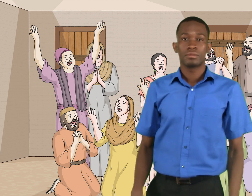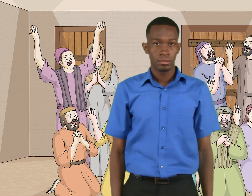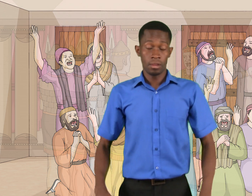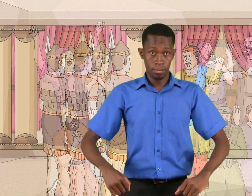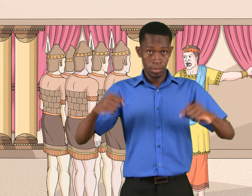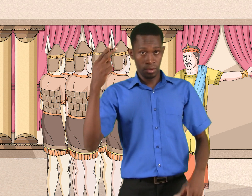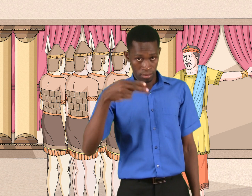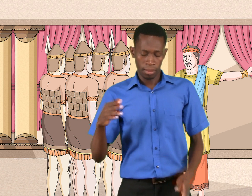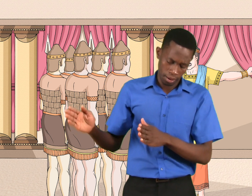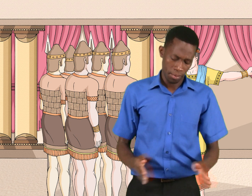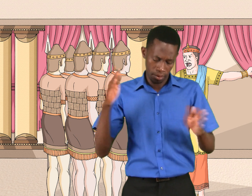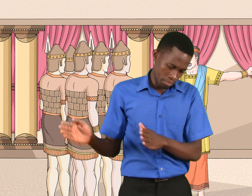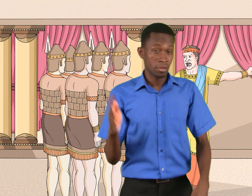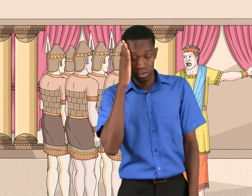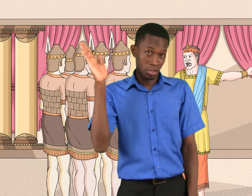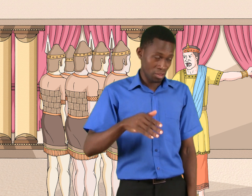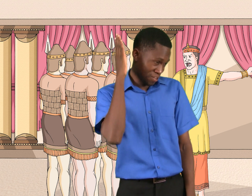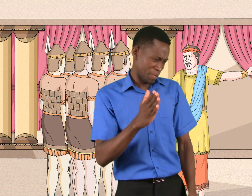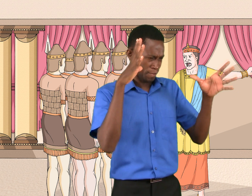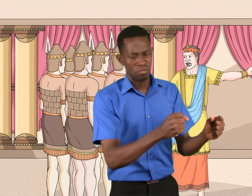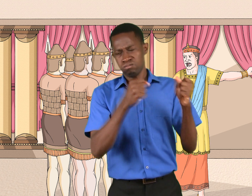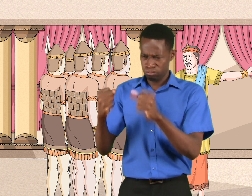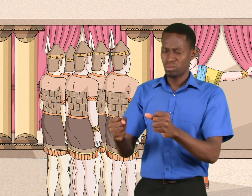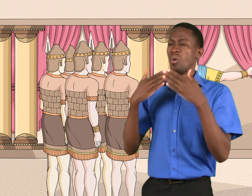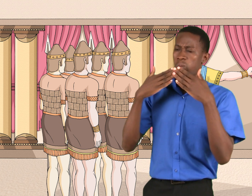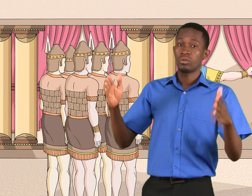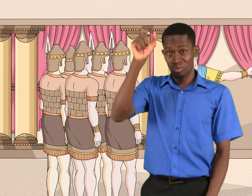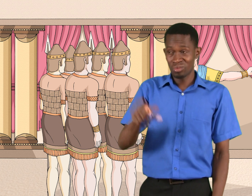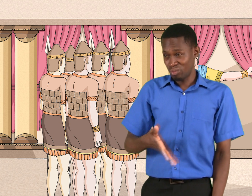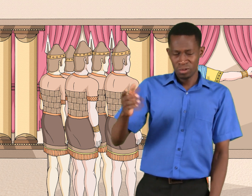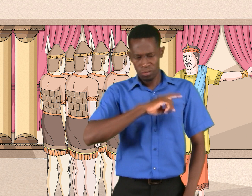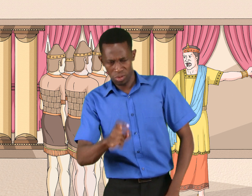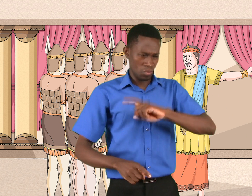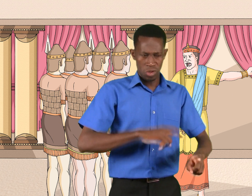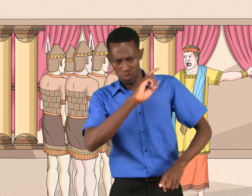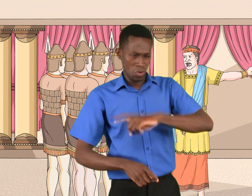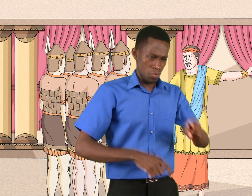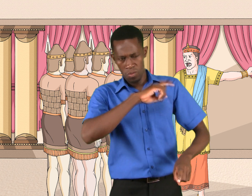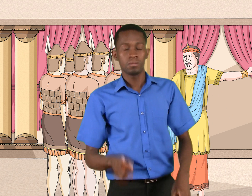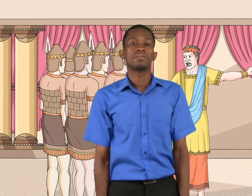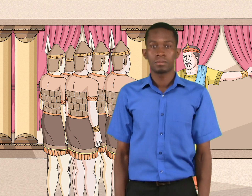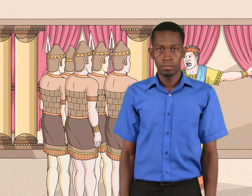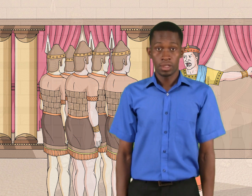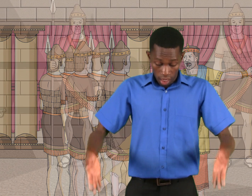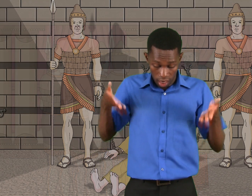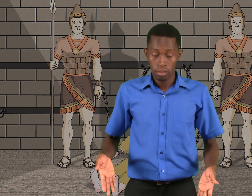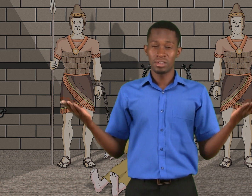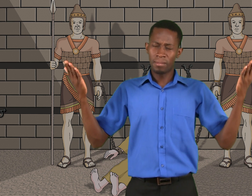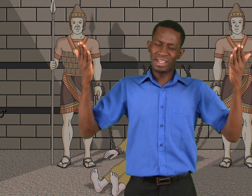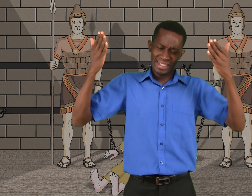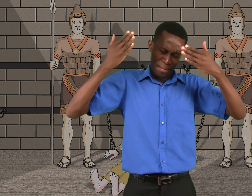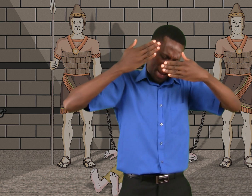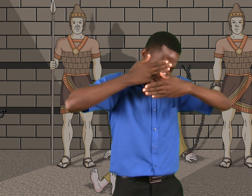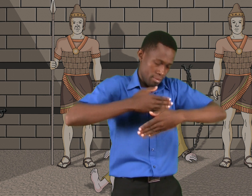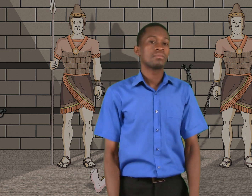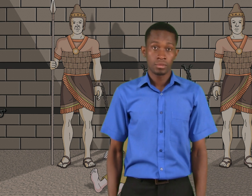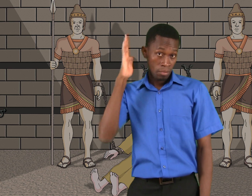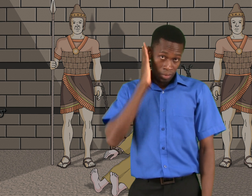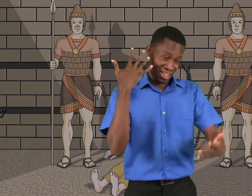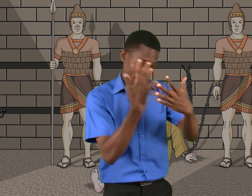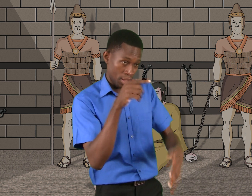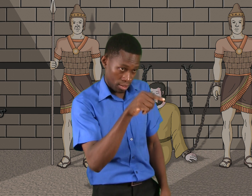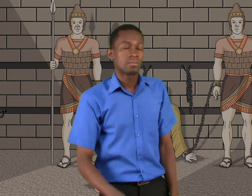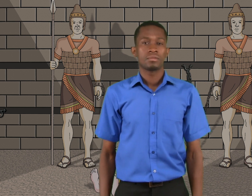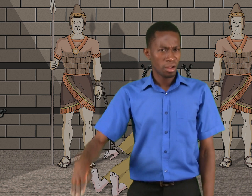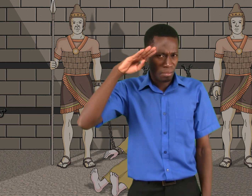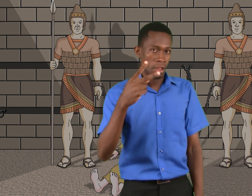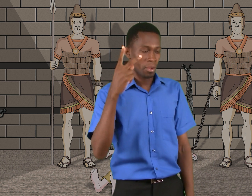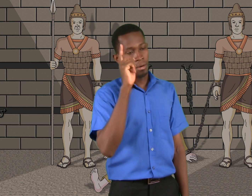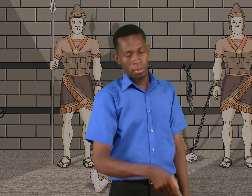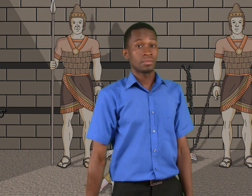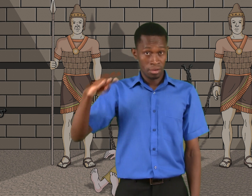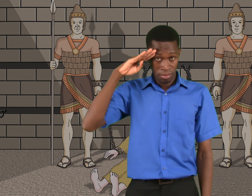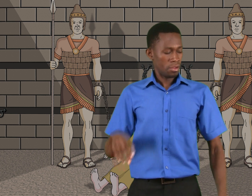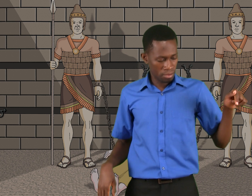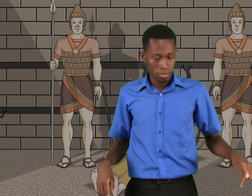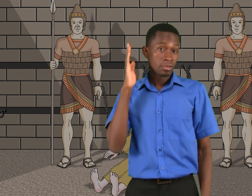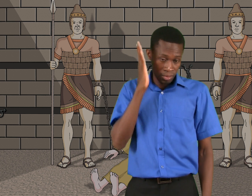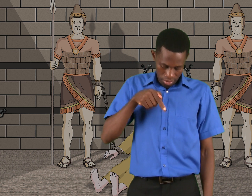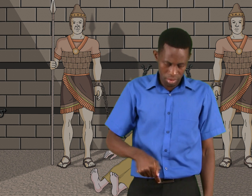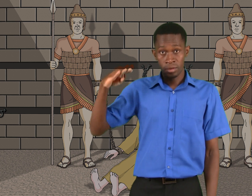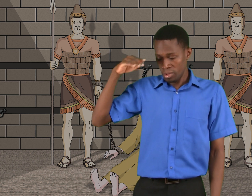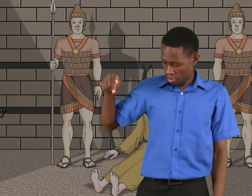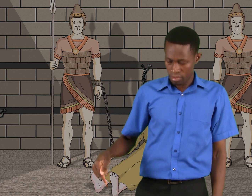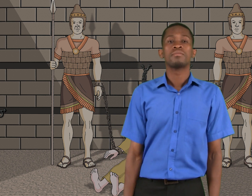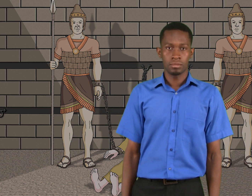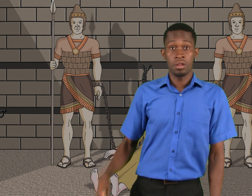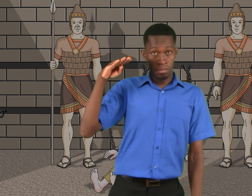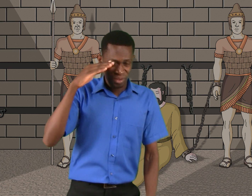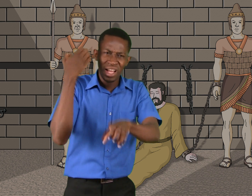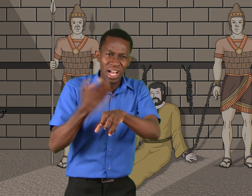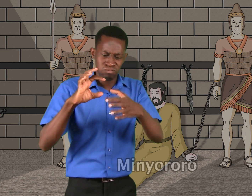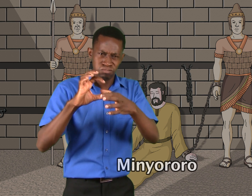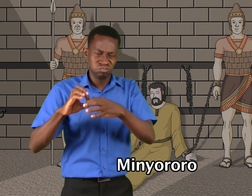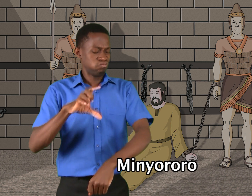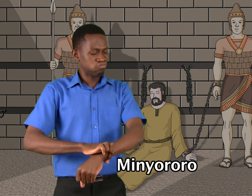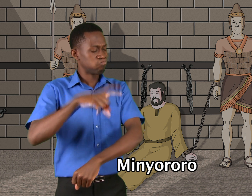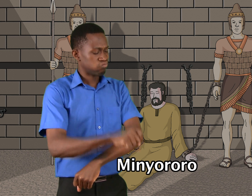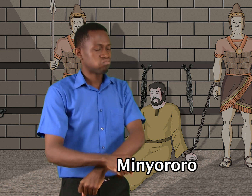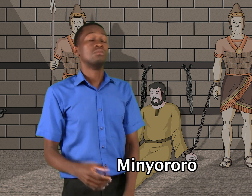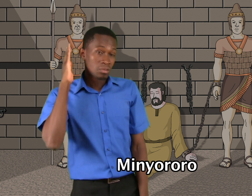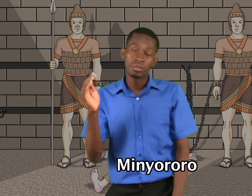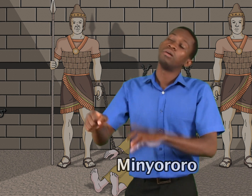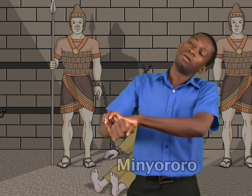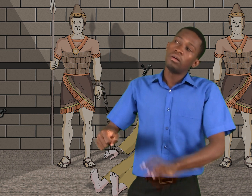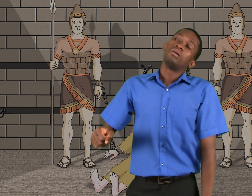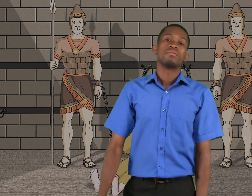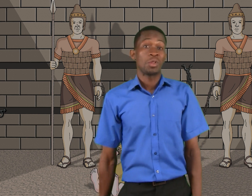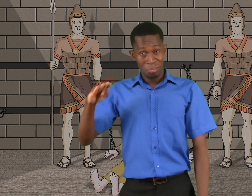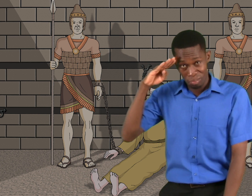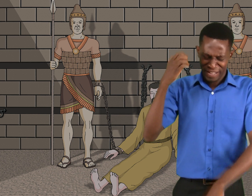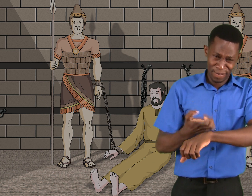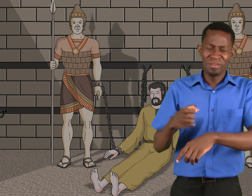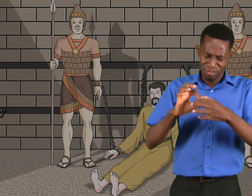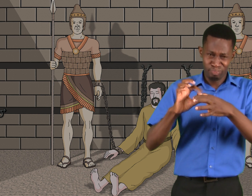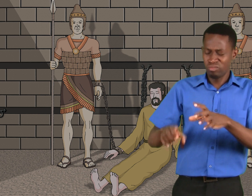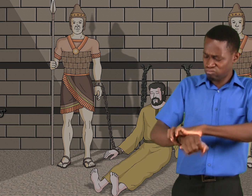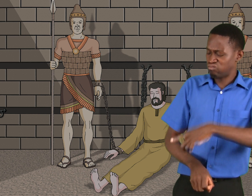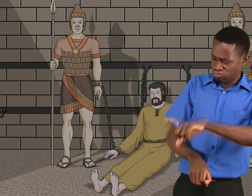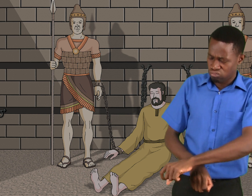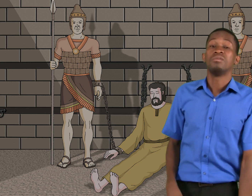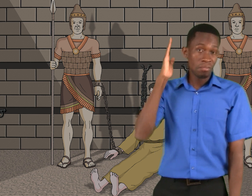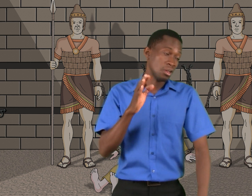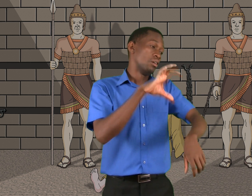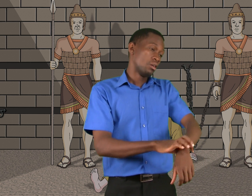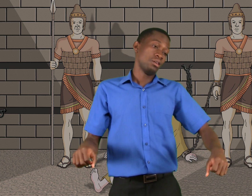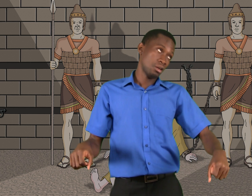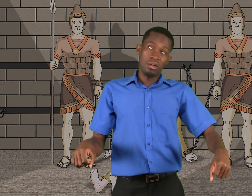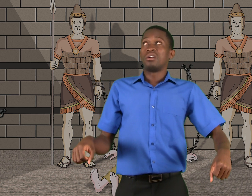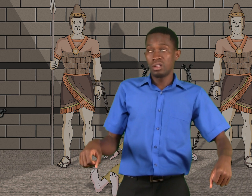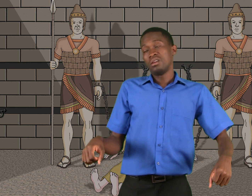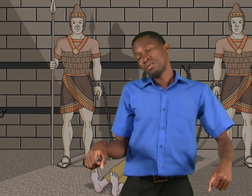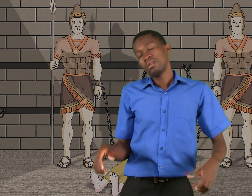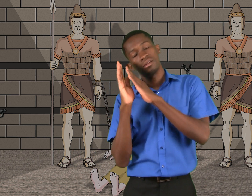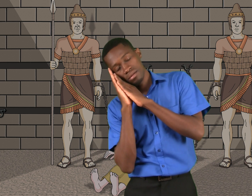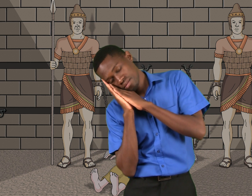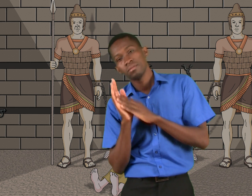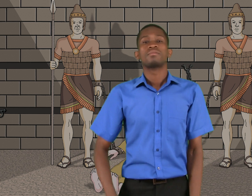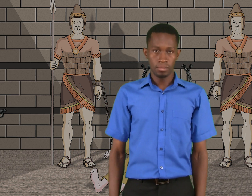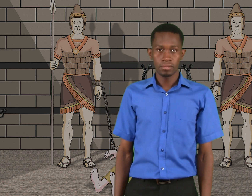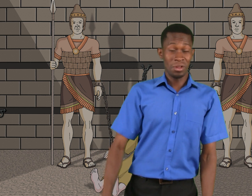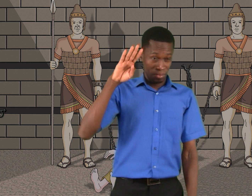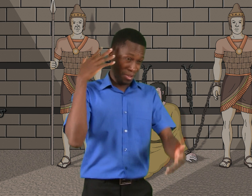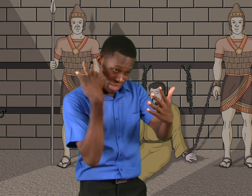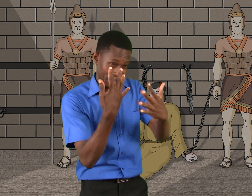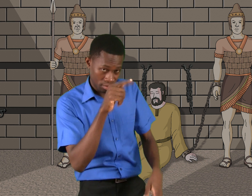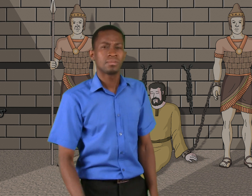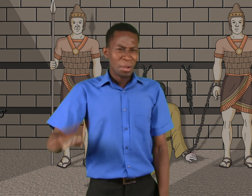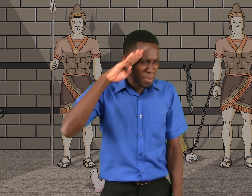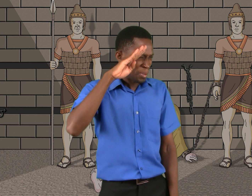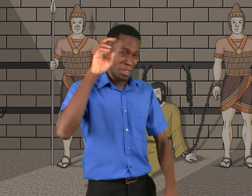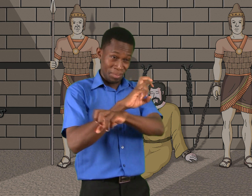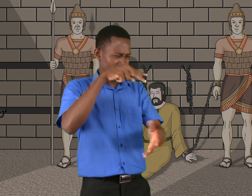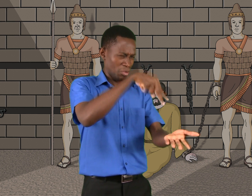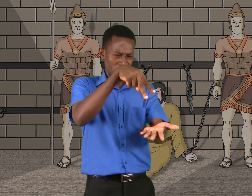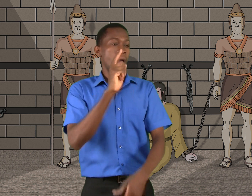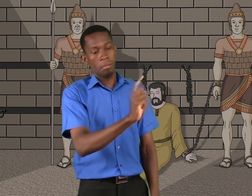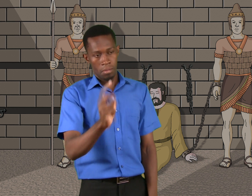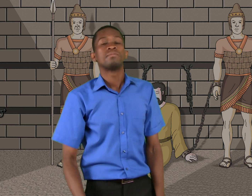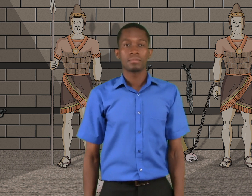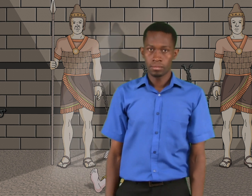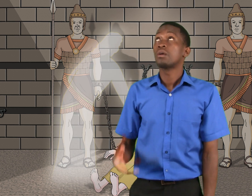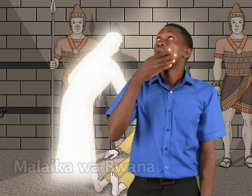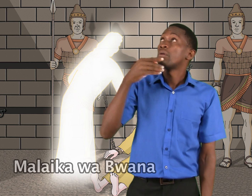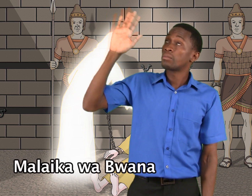On the night before Herod was to bring him to trial, Peter was sleeping between two soldiers, bound with two chains, with sentries standing guard at the entrance to the prison.